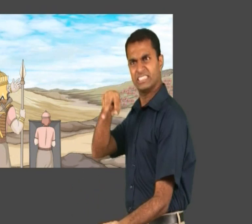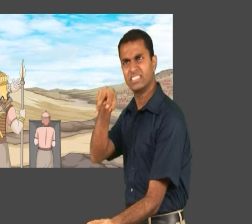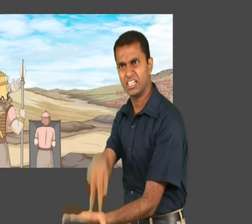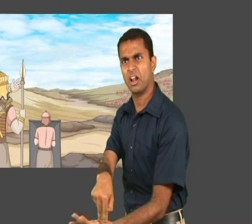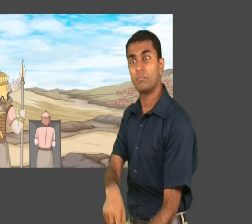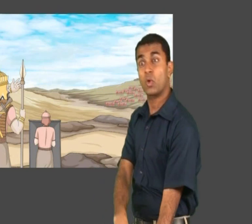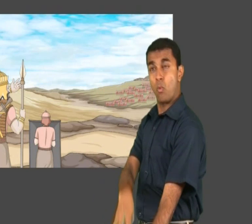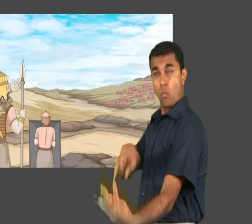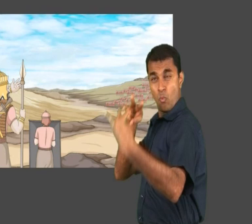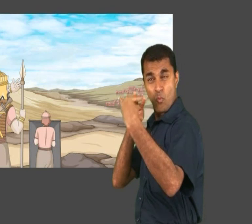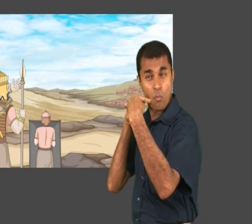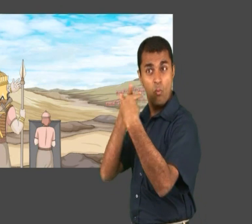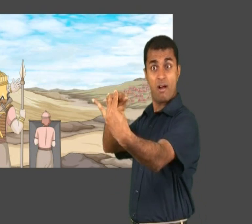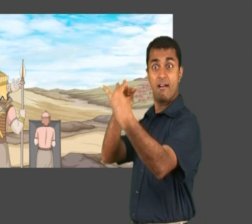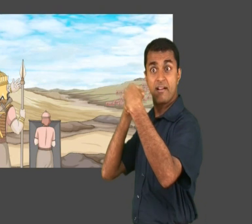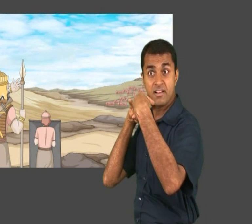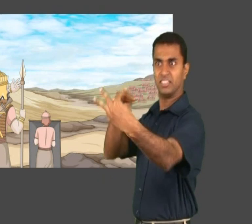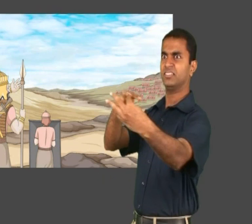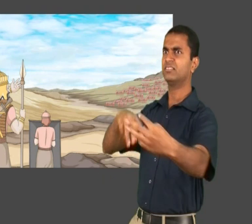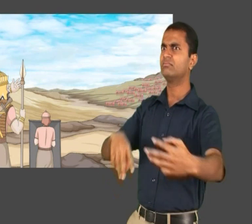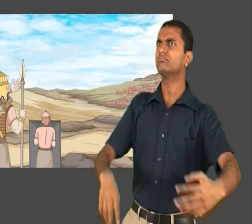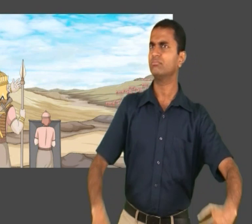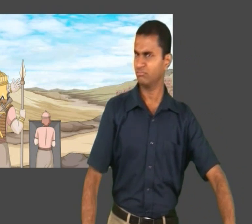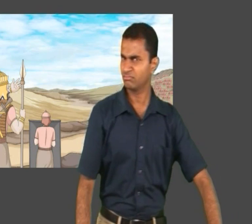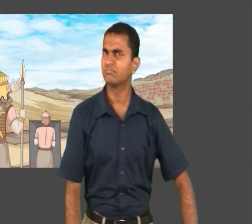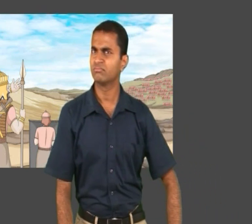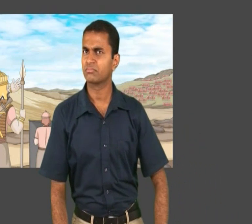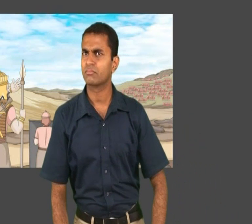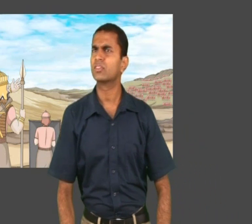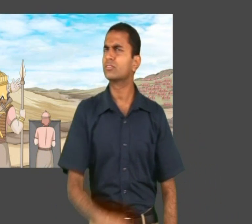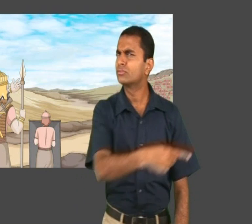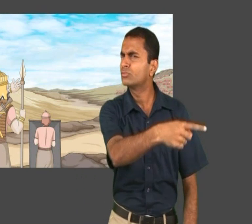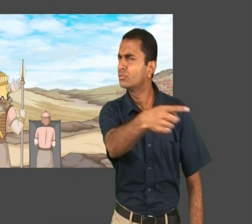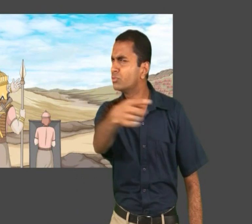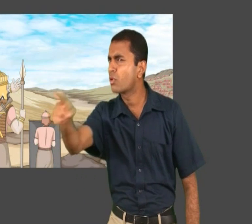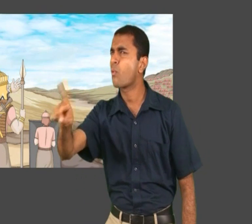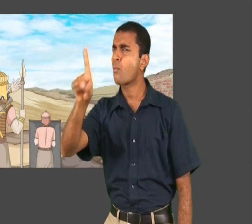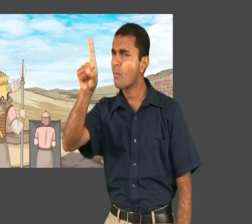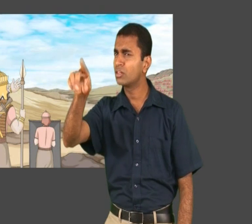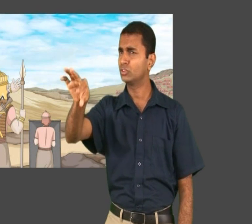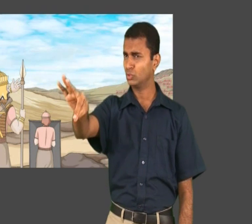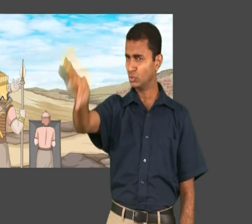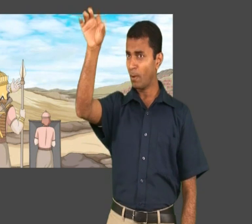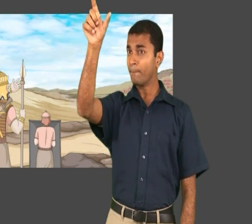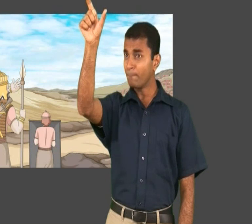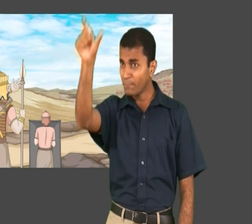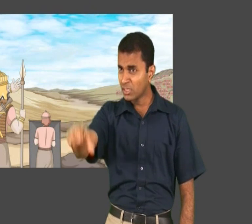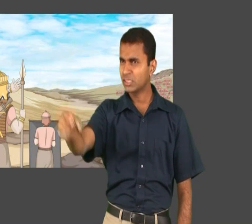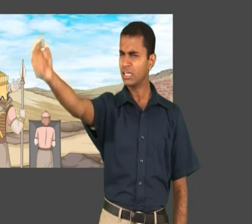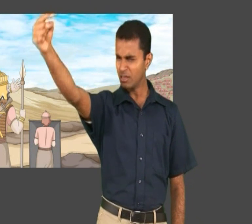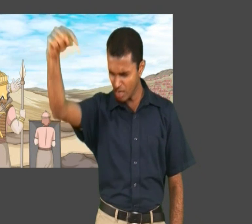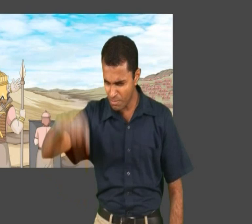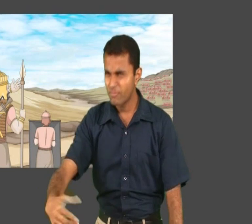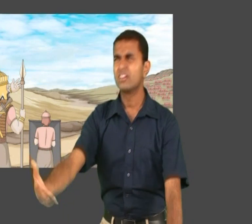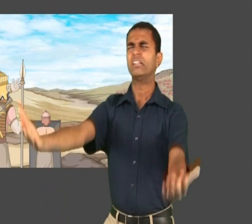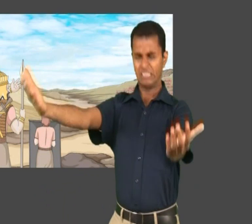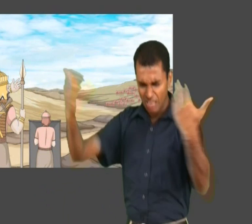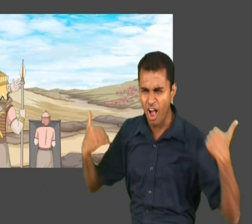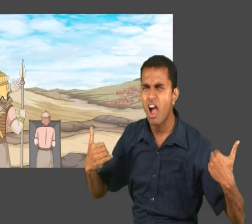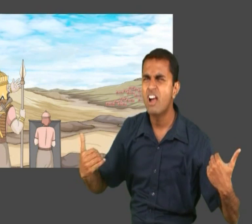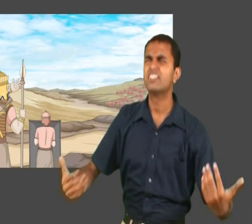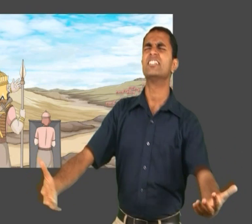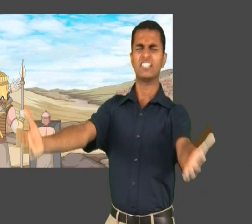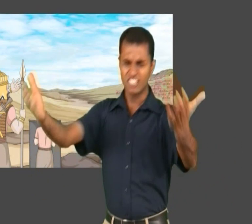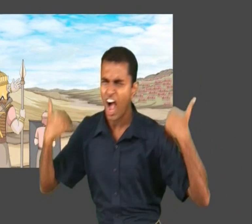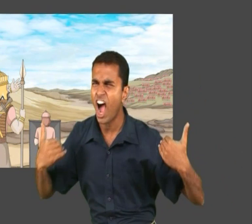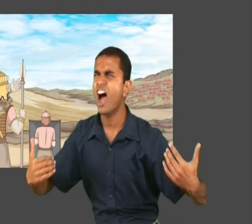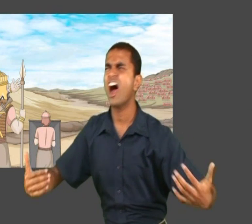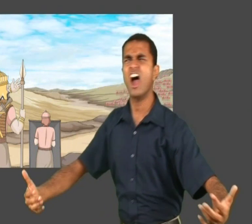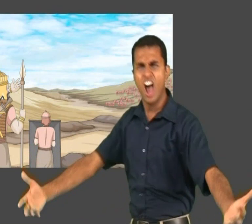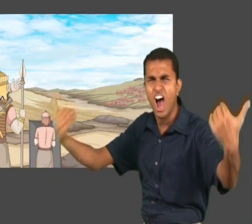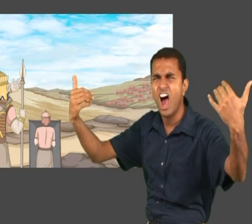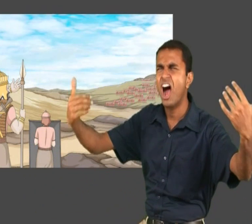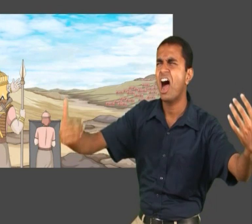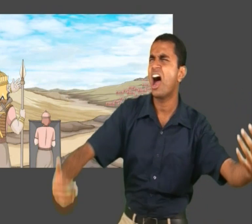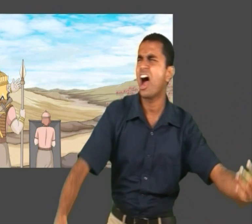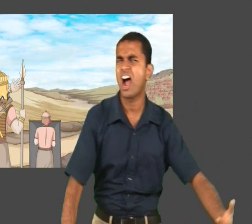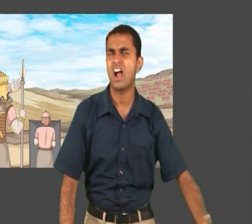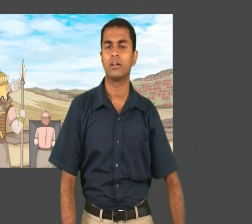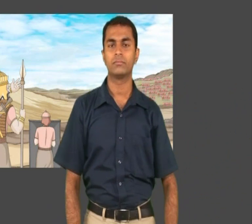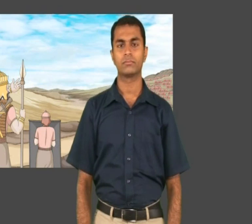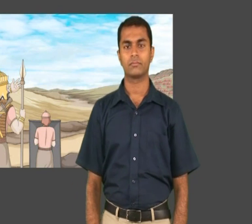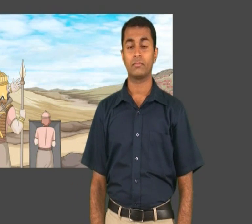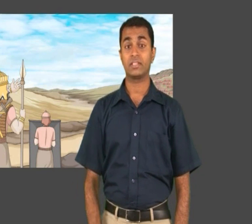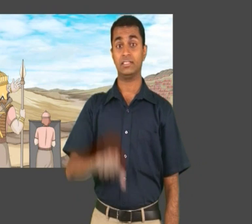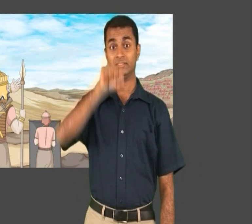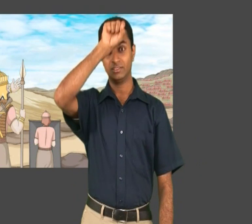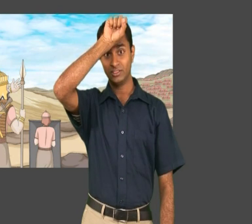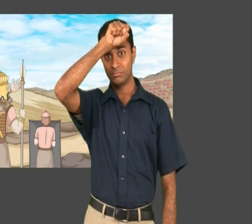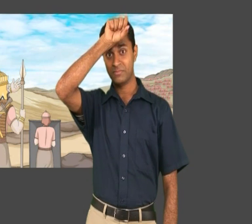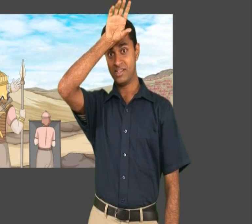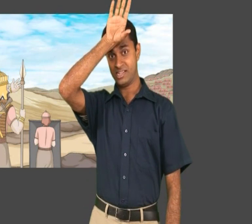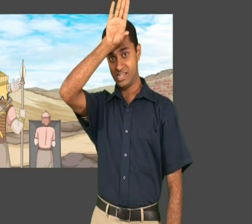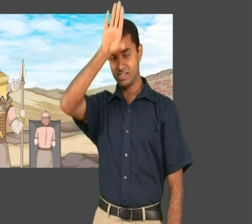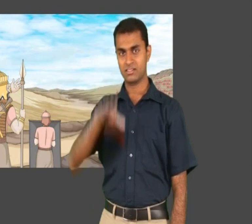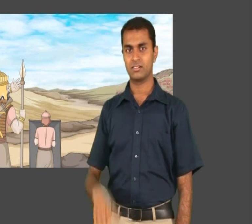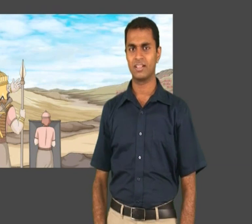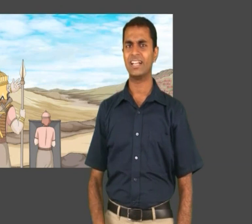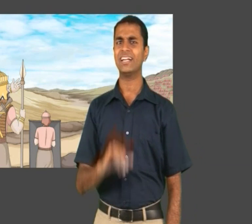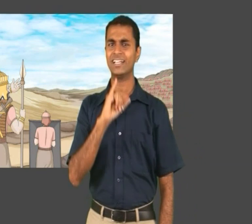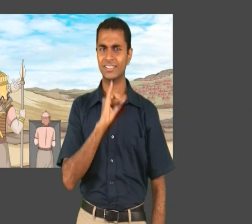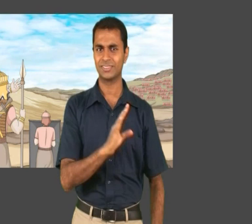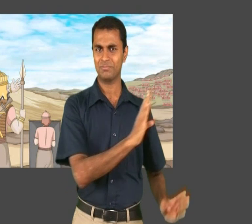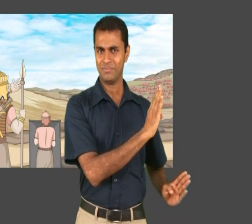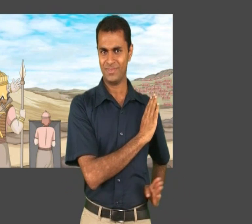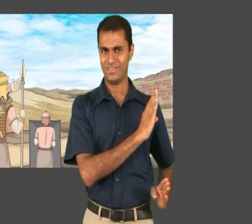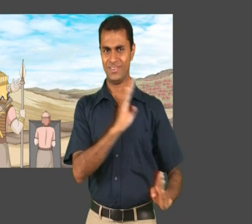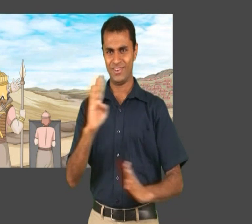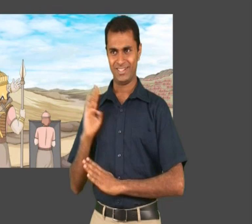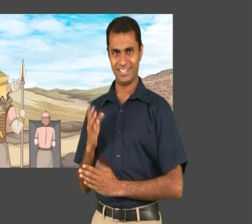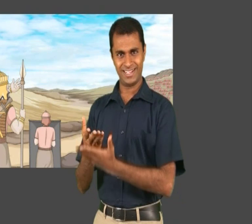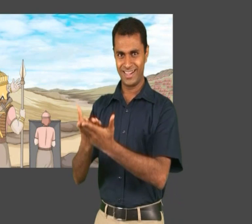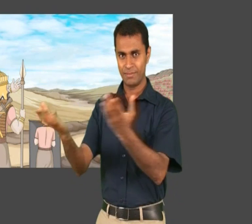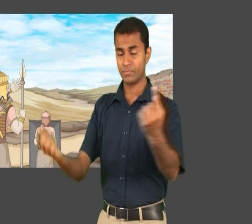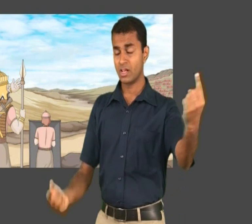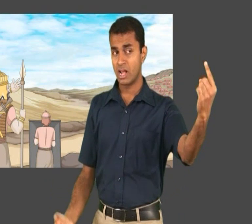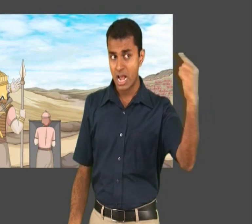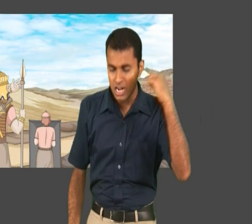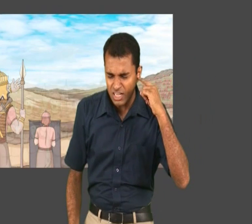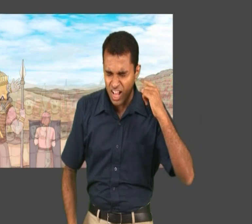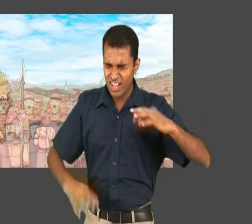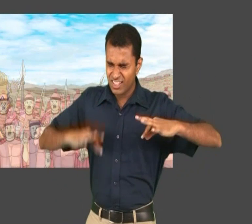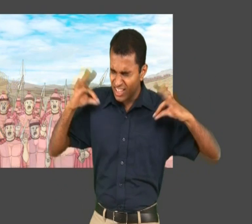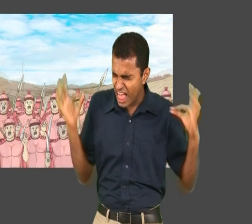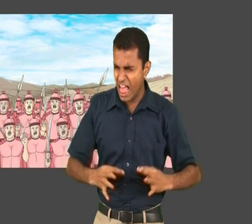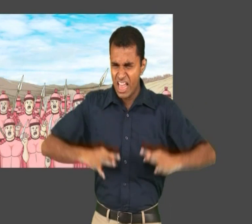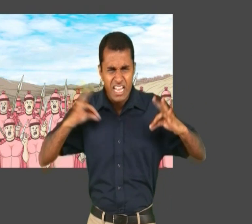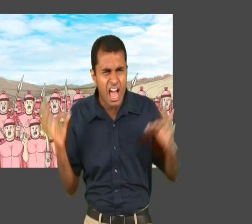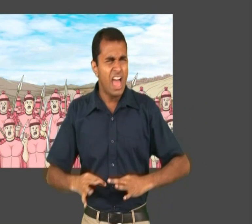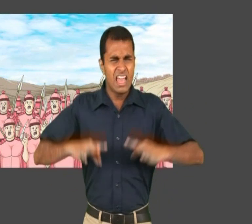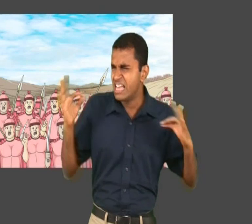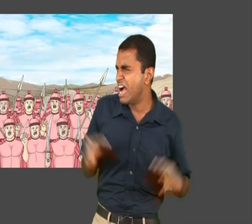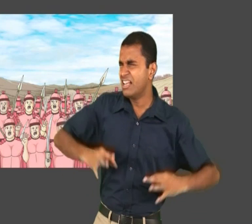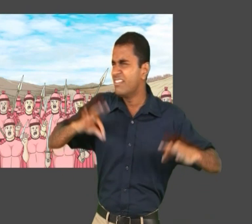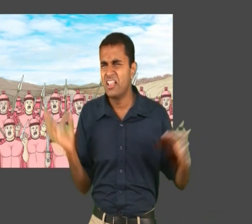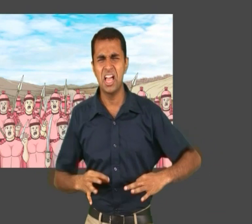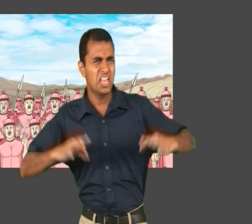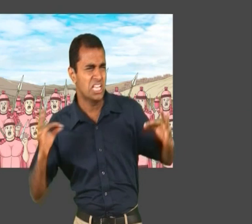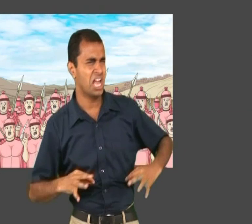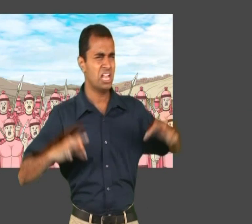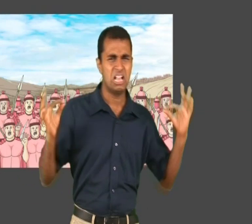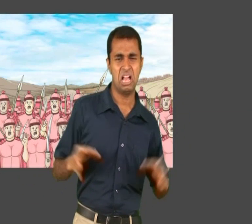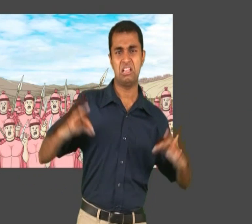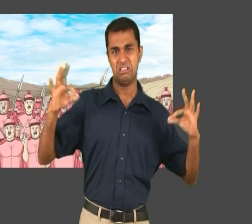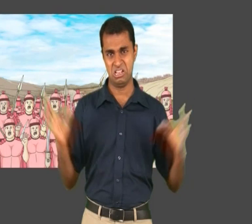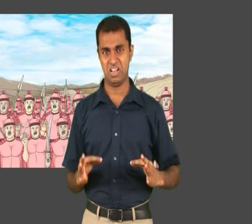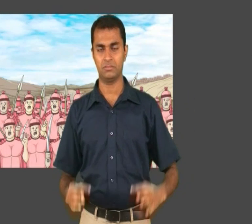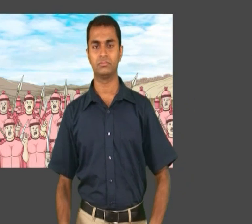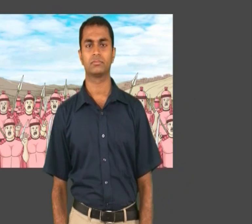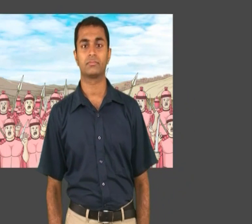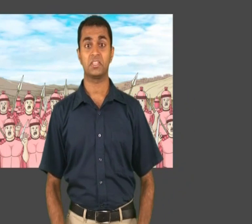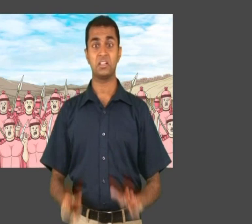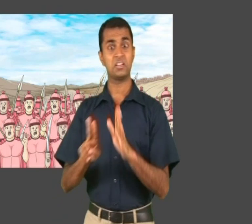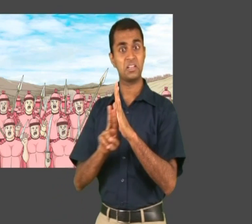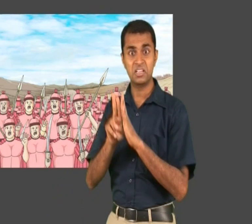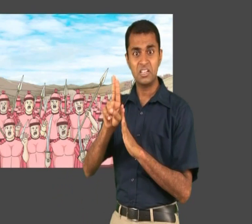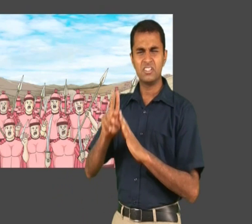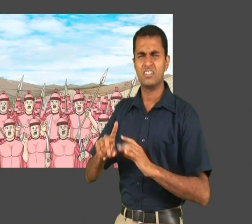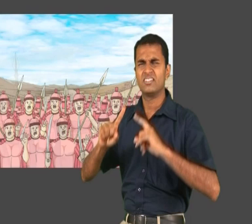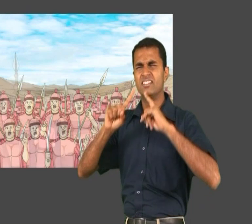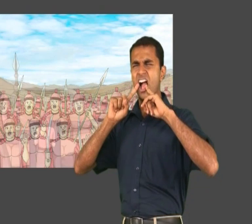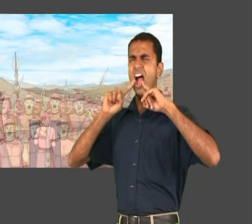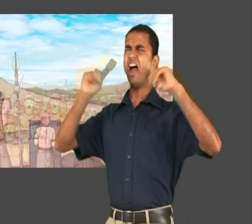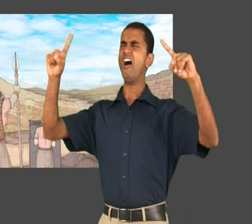Then the Philistine said, “I defy the ranks of Israel this day! Give me a man to fight!”